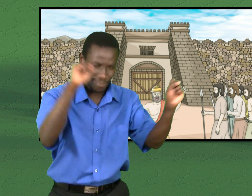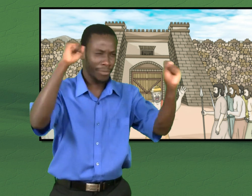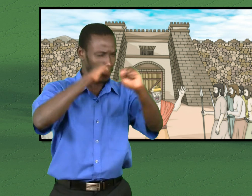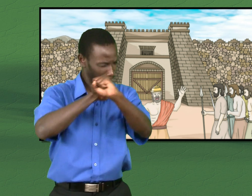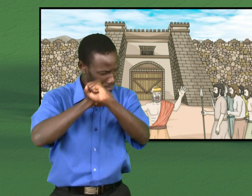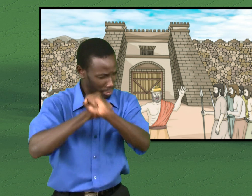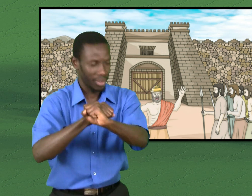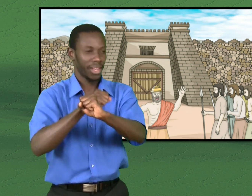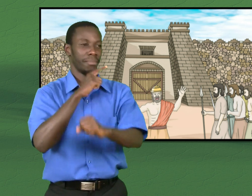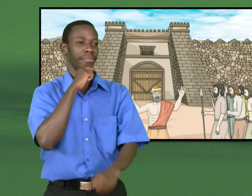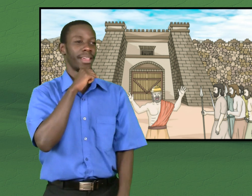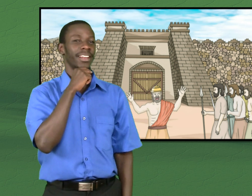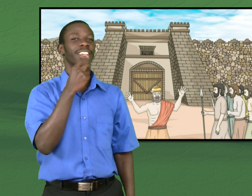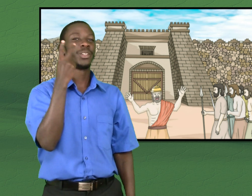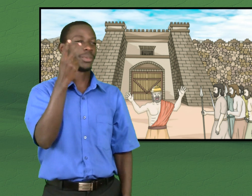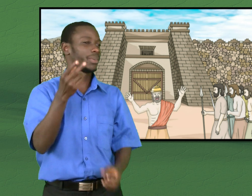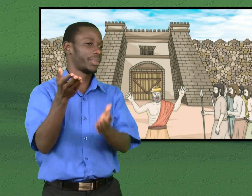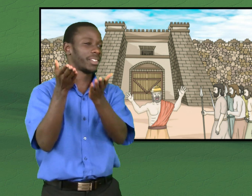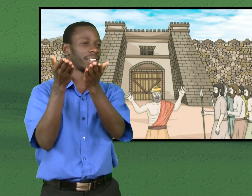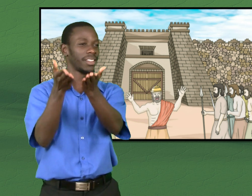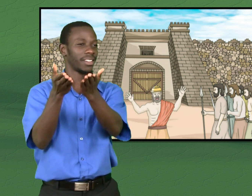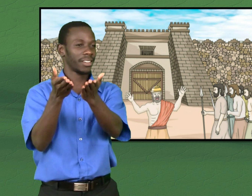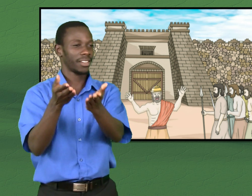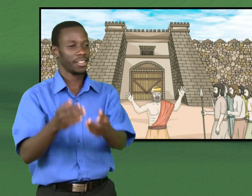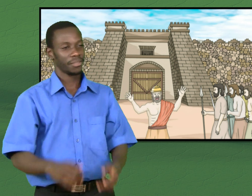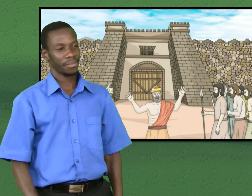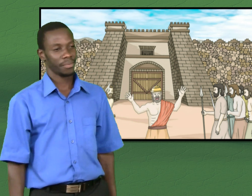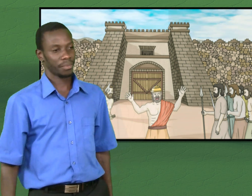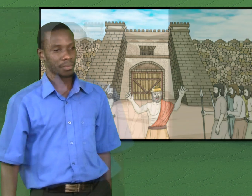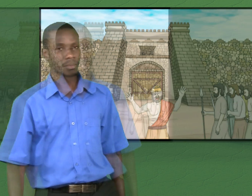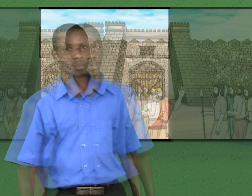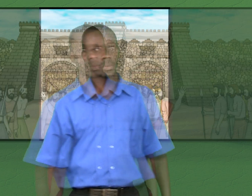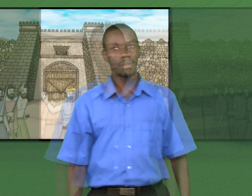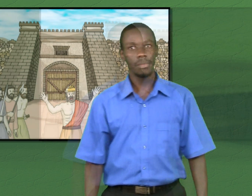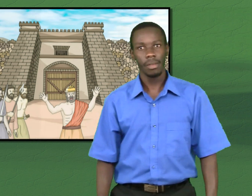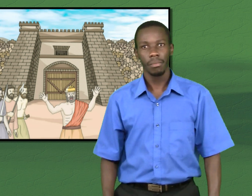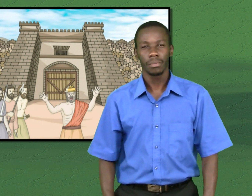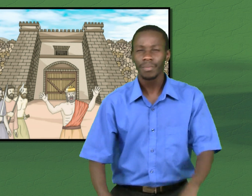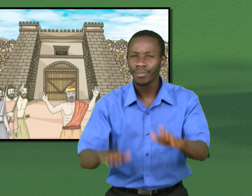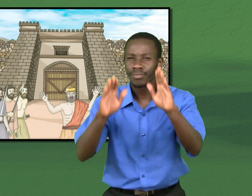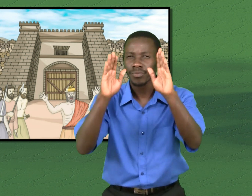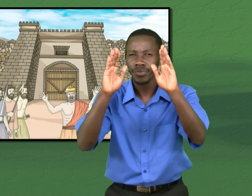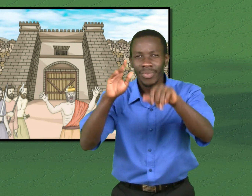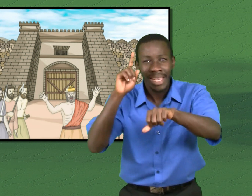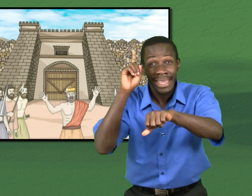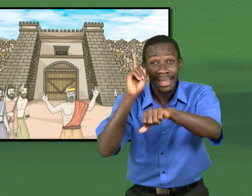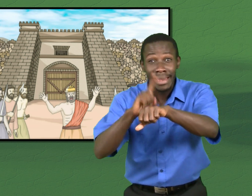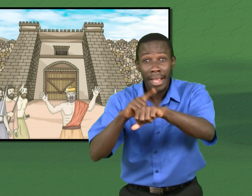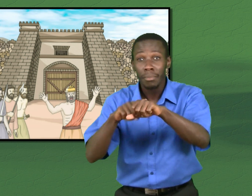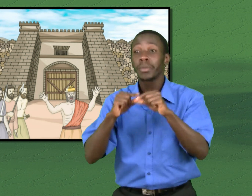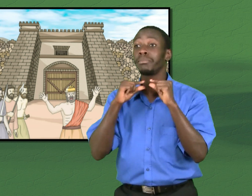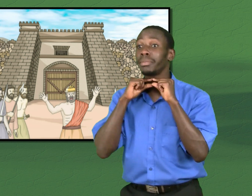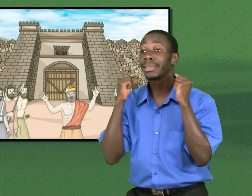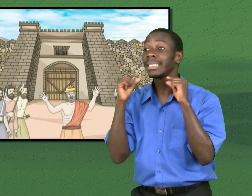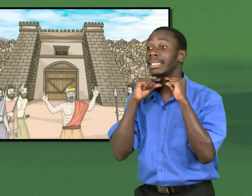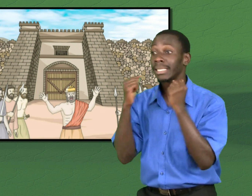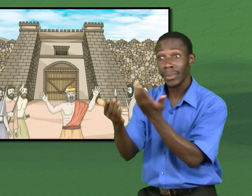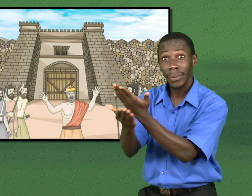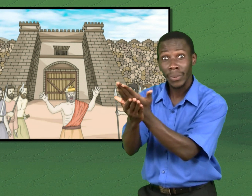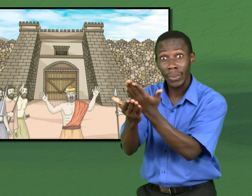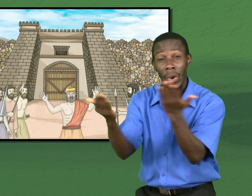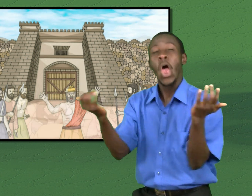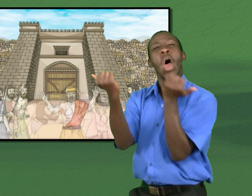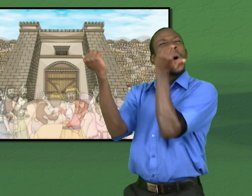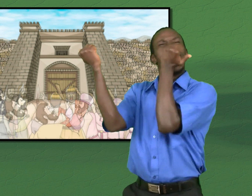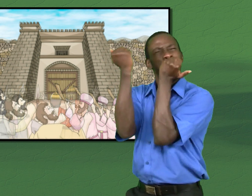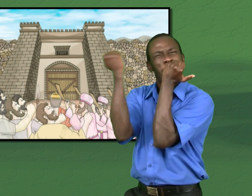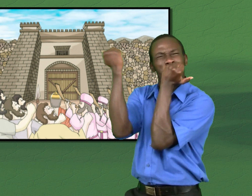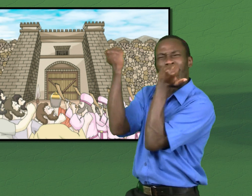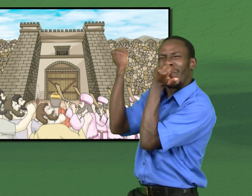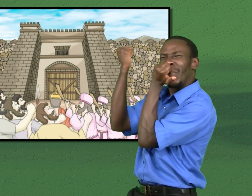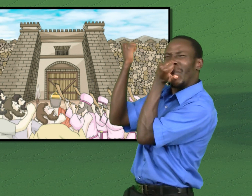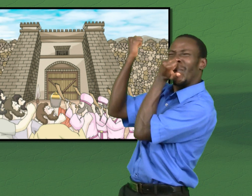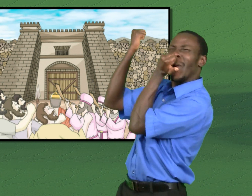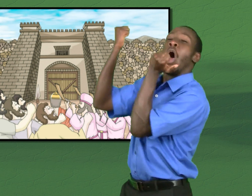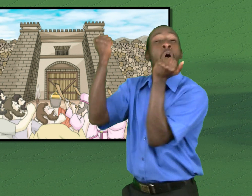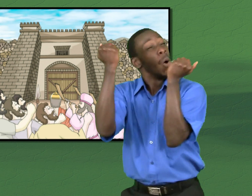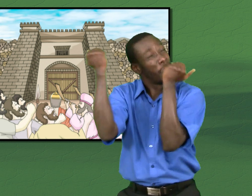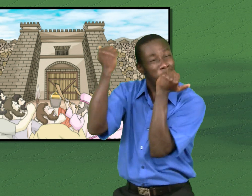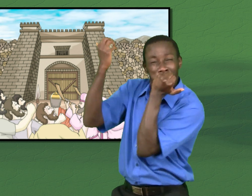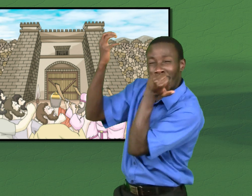they must go into His treasury.”